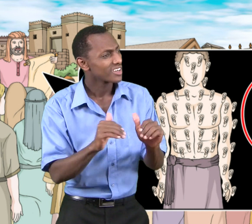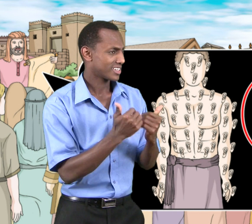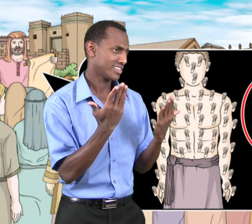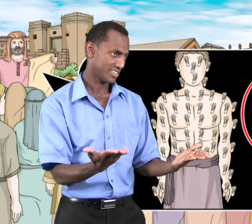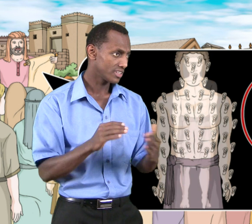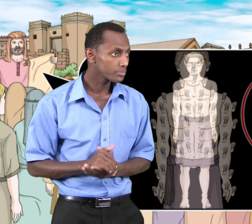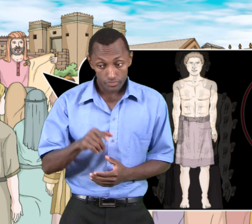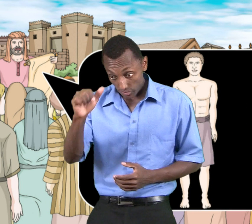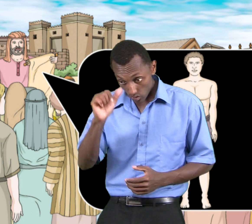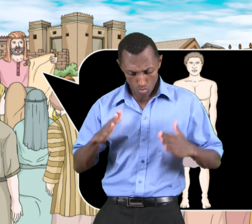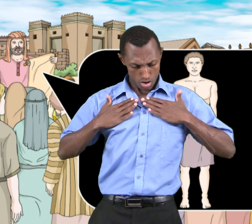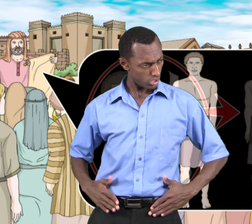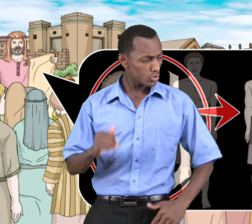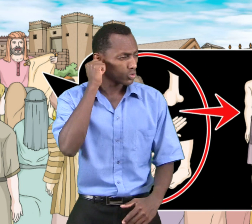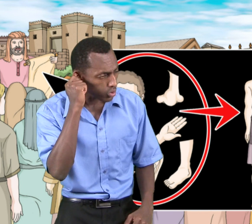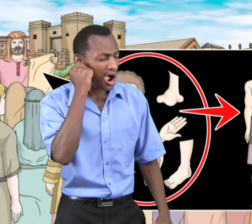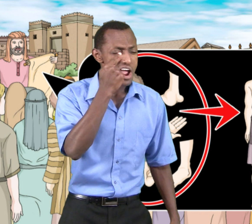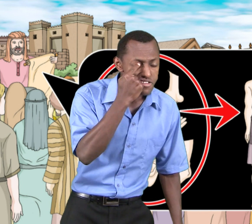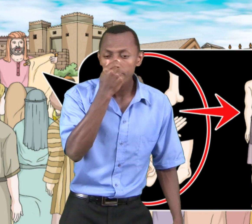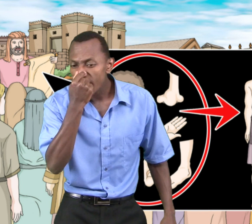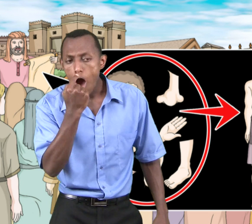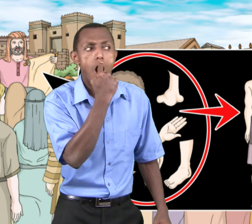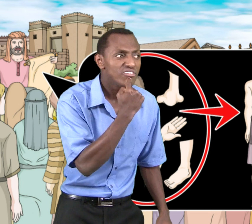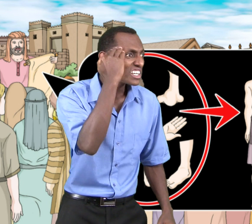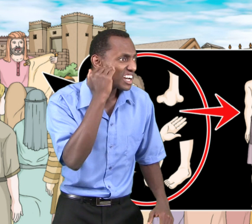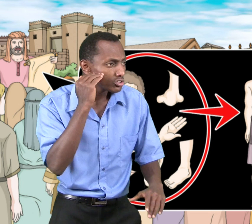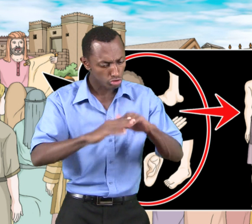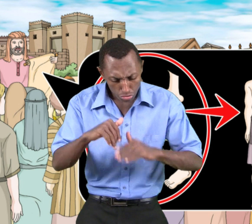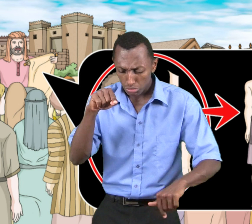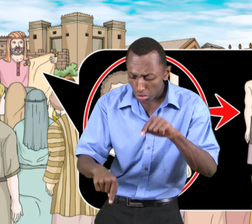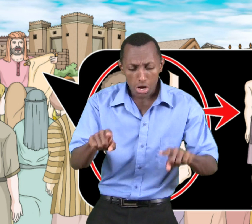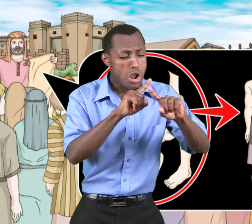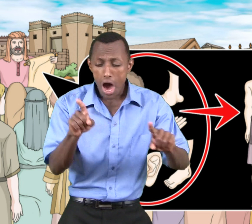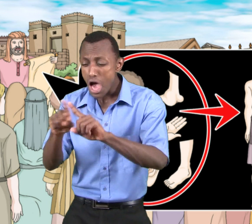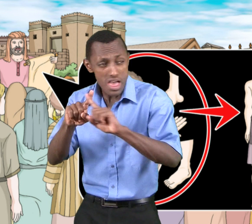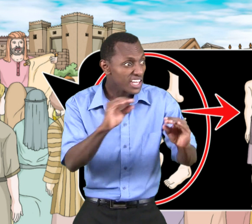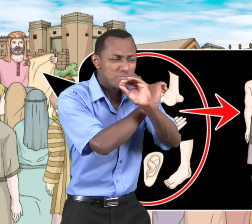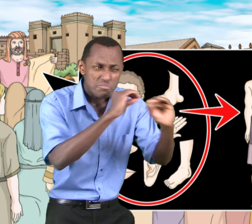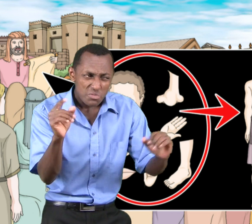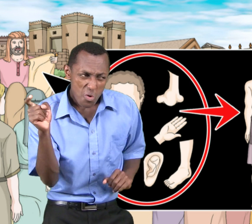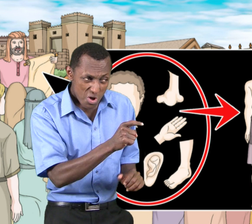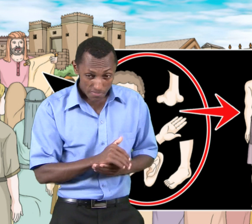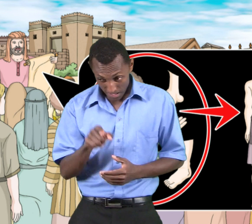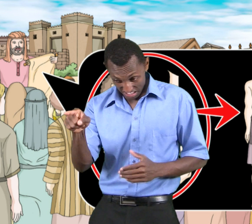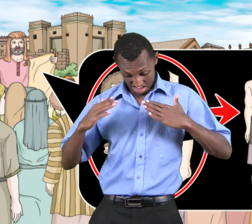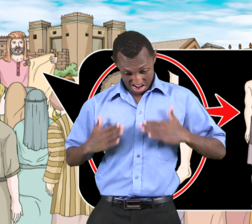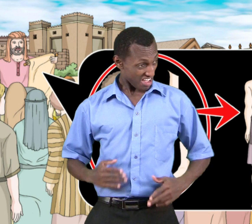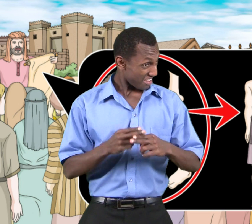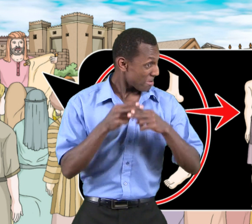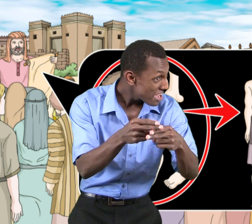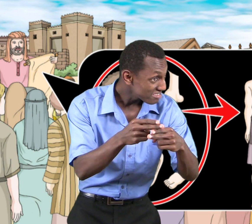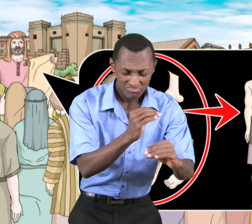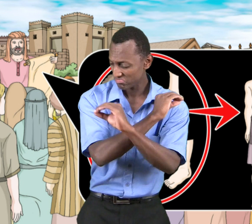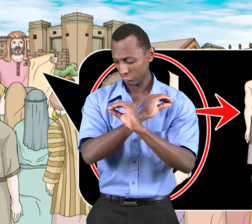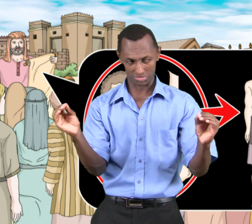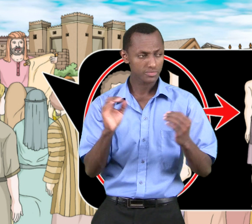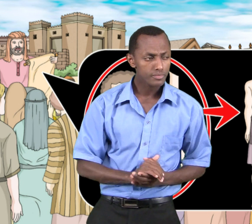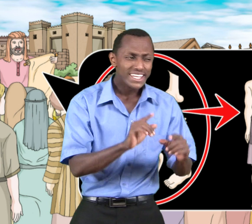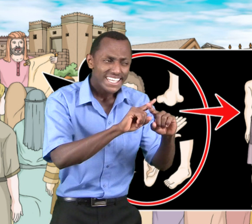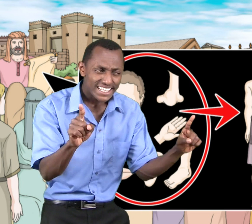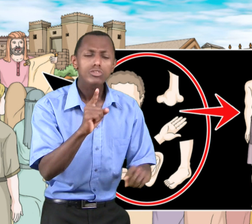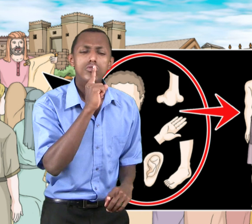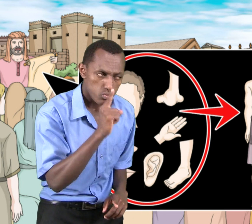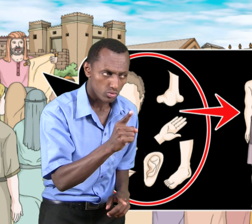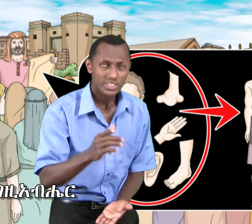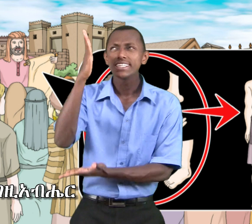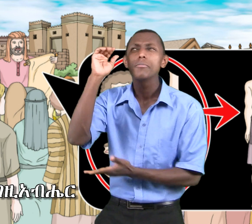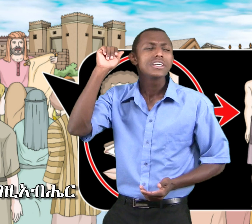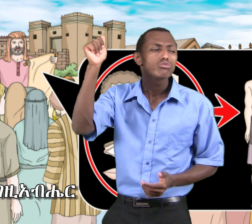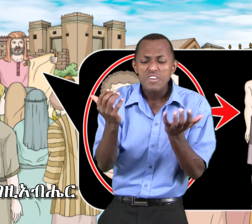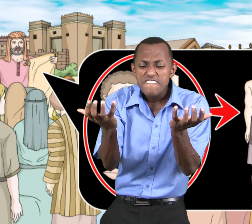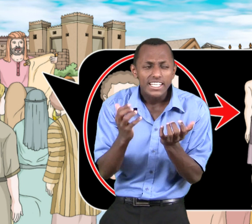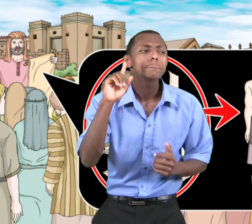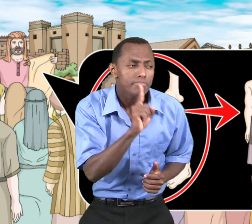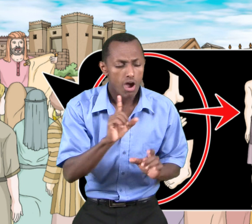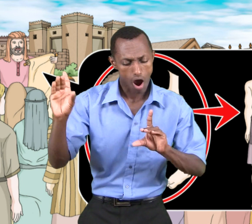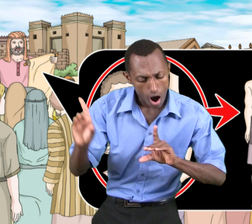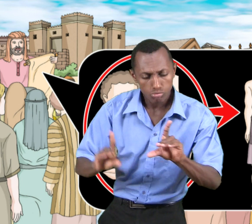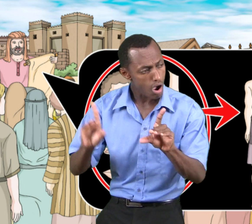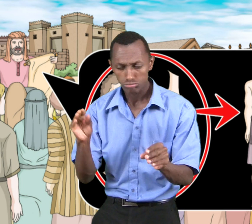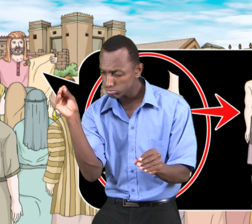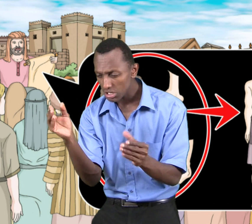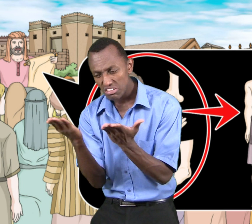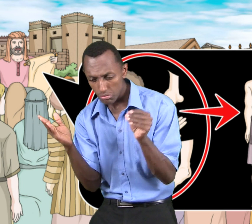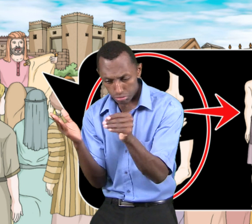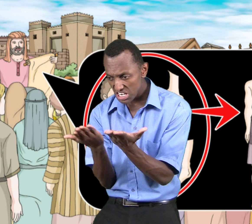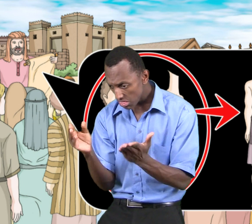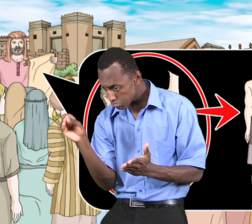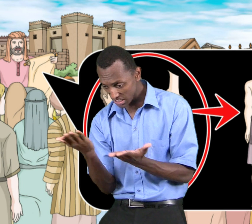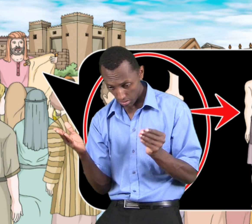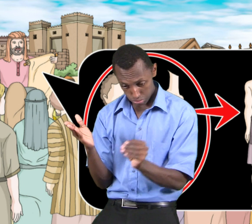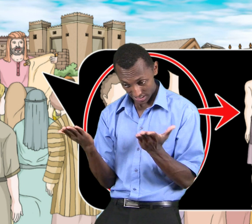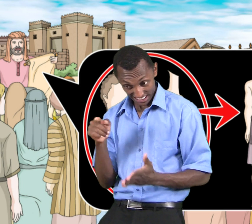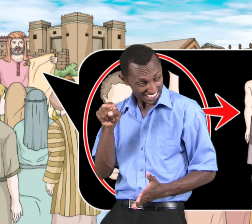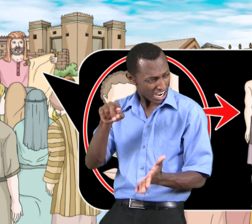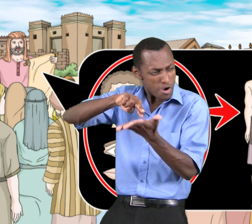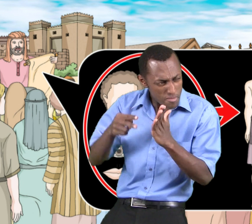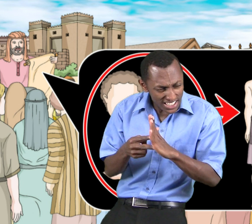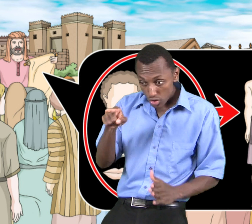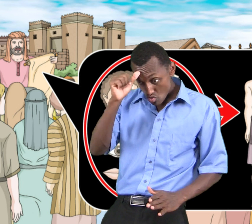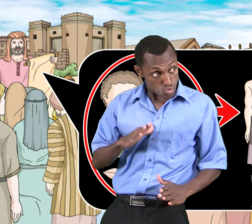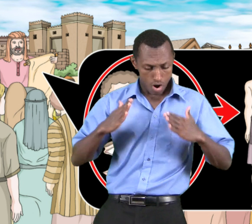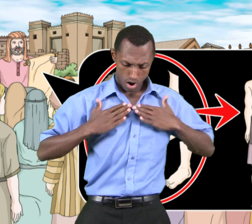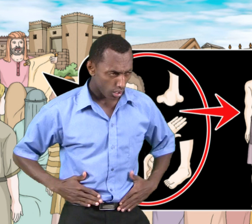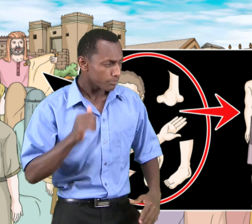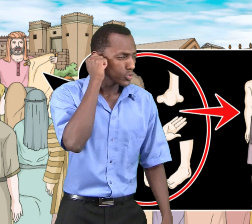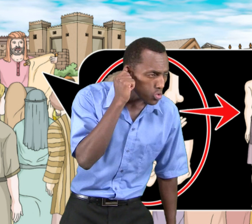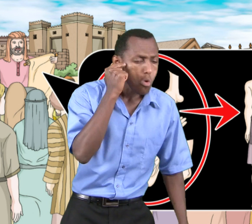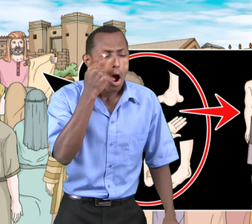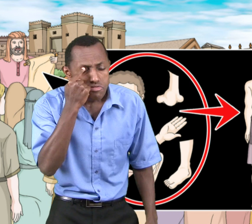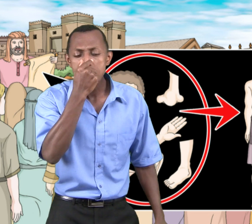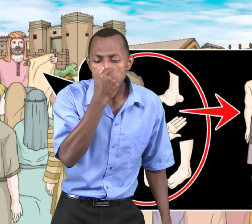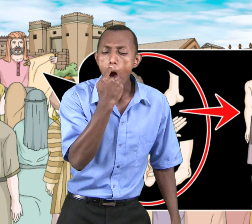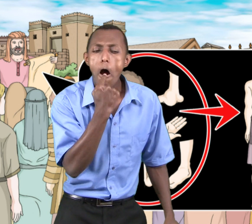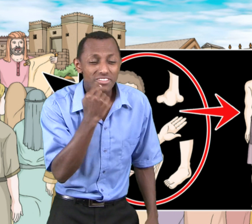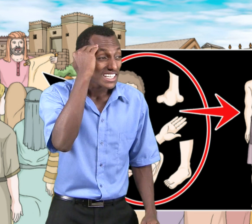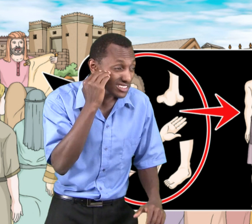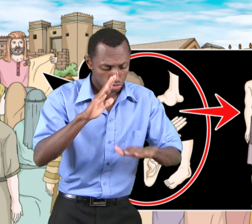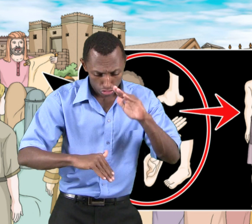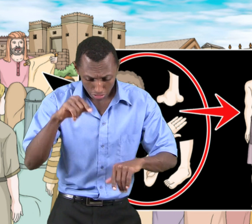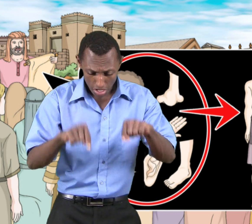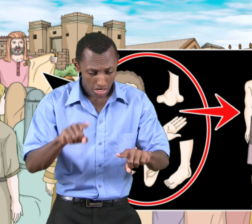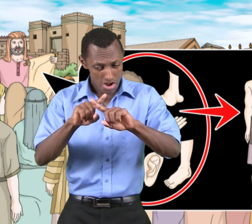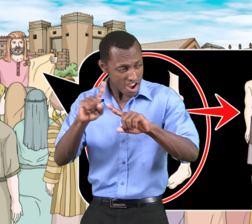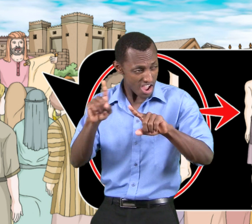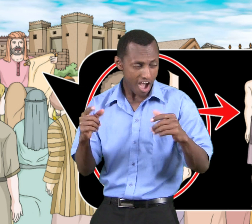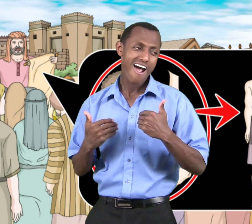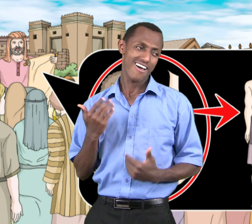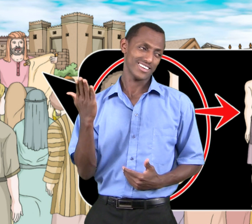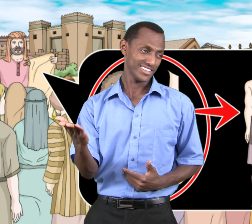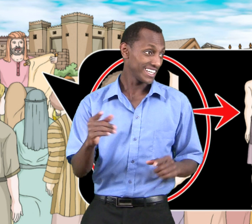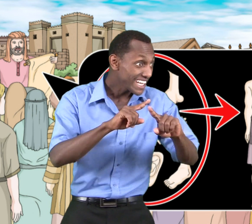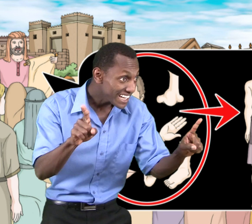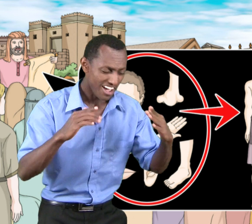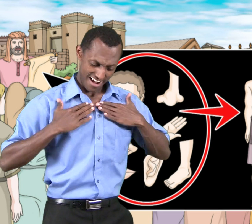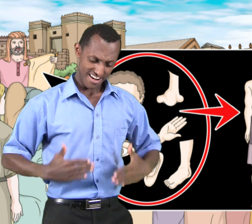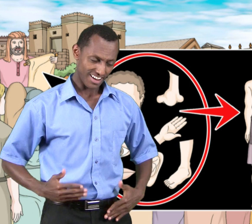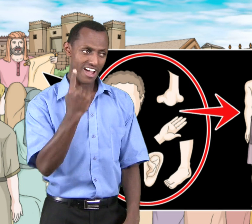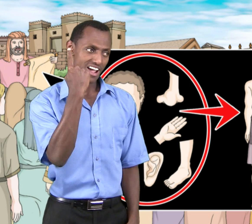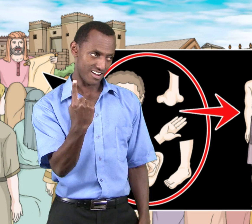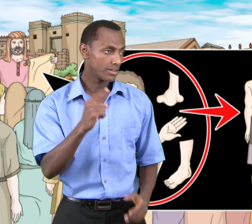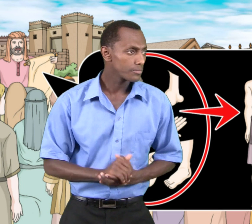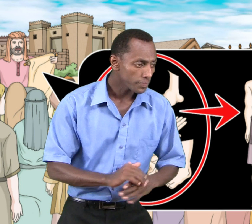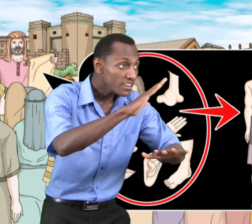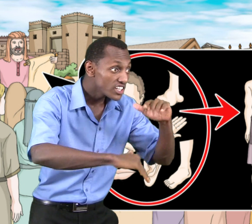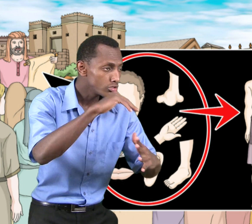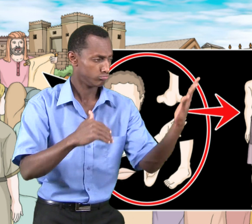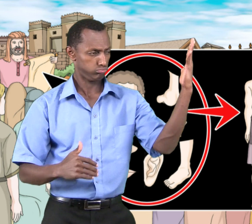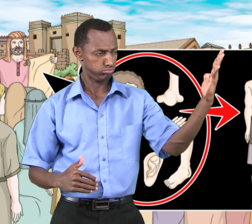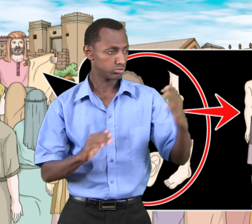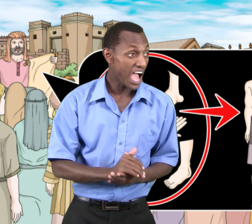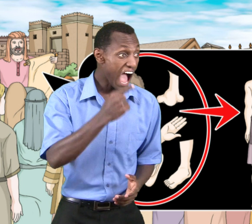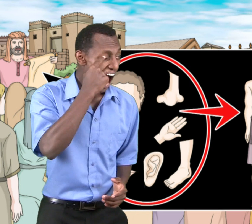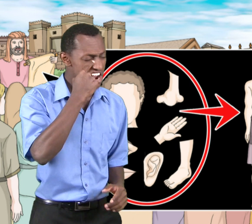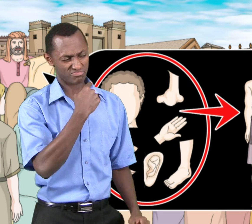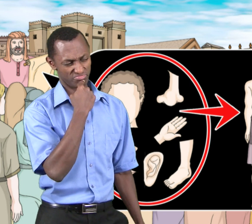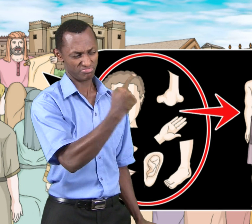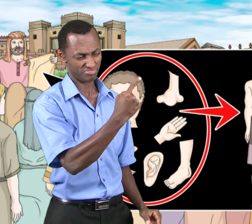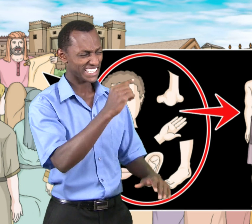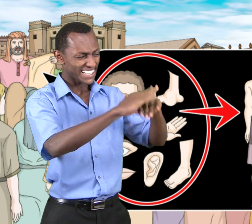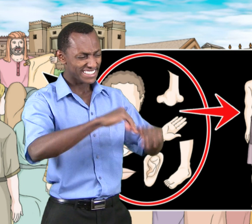But in fact, God has arranged the members of the body, every one of them, according to His design. If they were all one part, where would the body be?